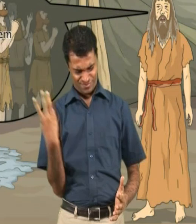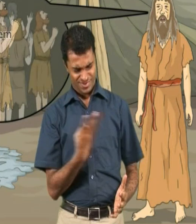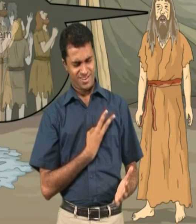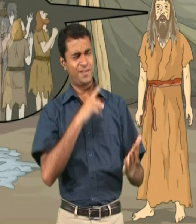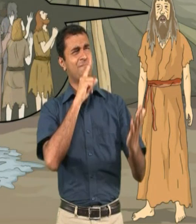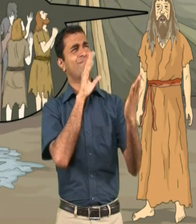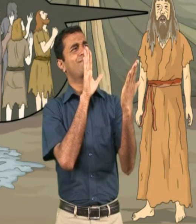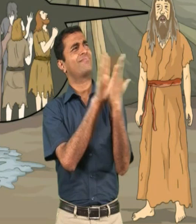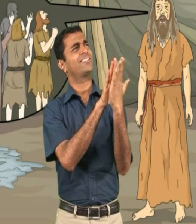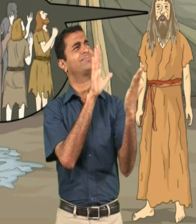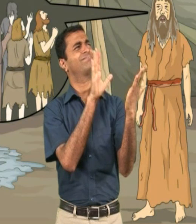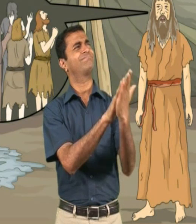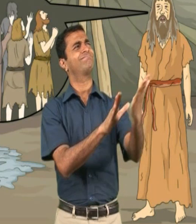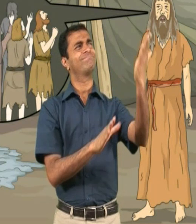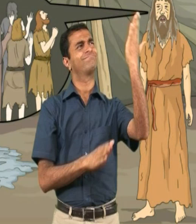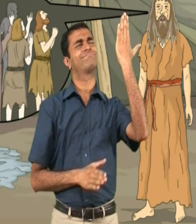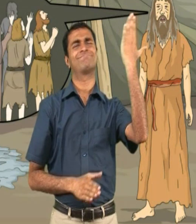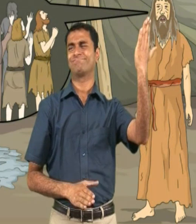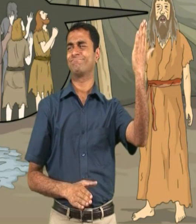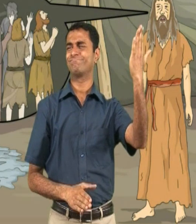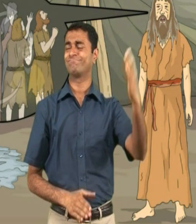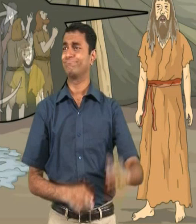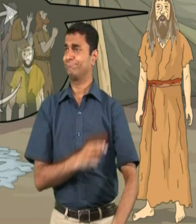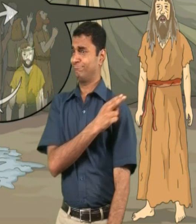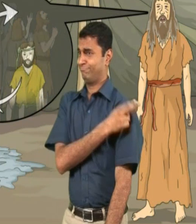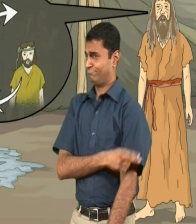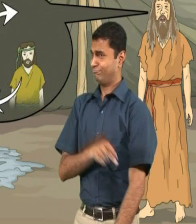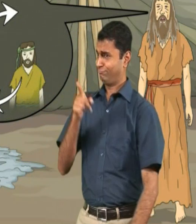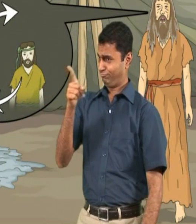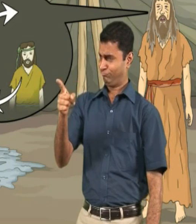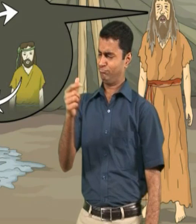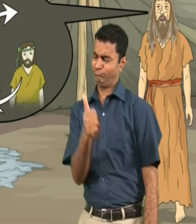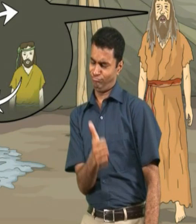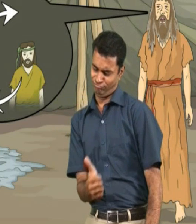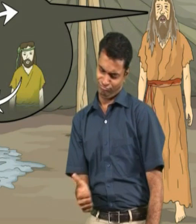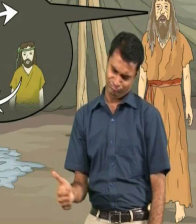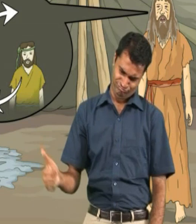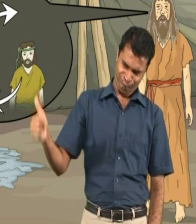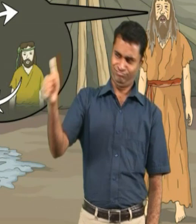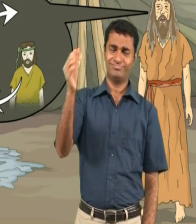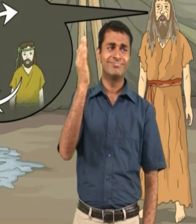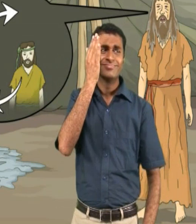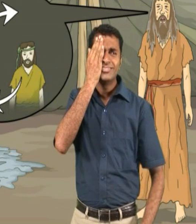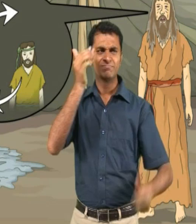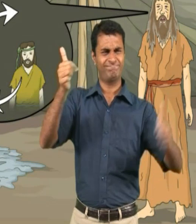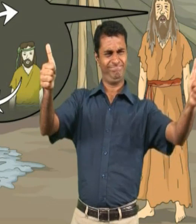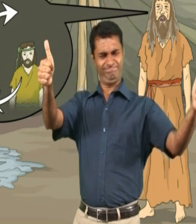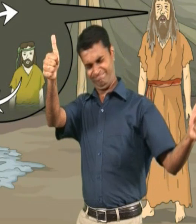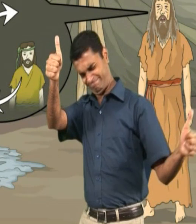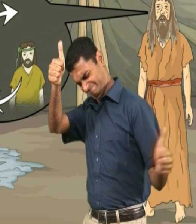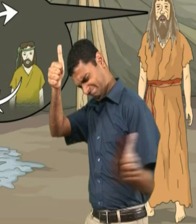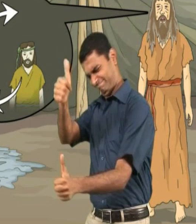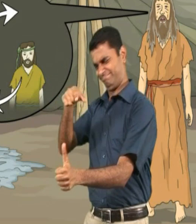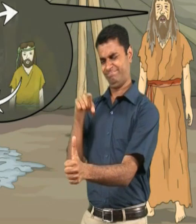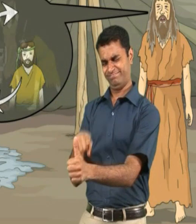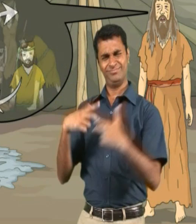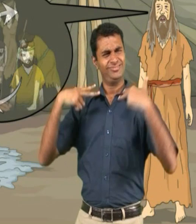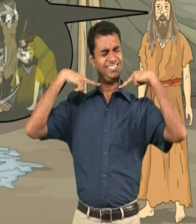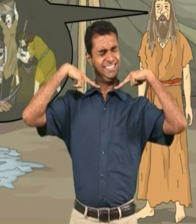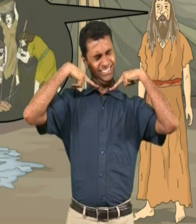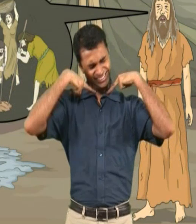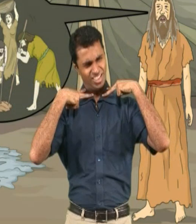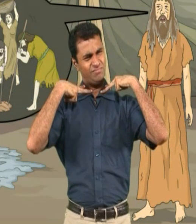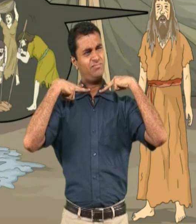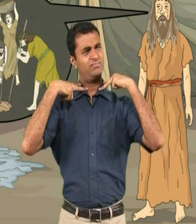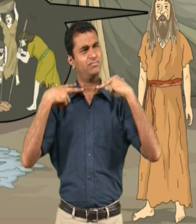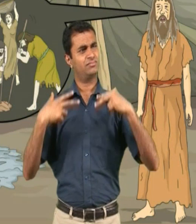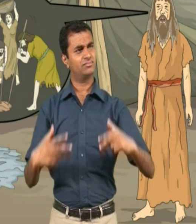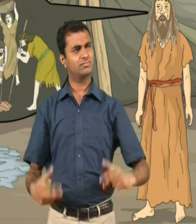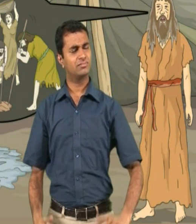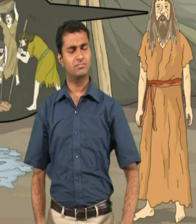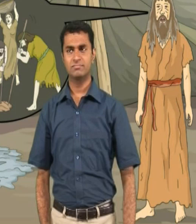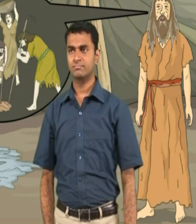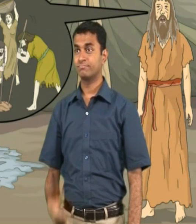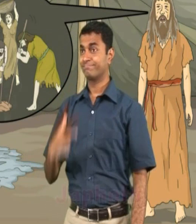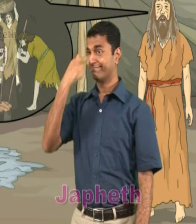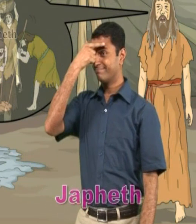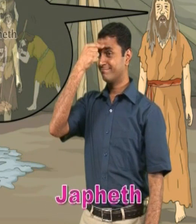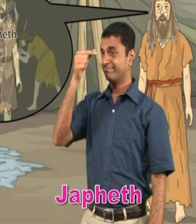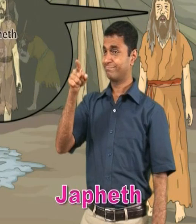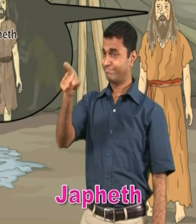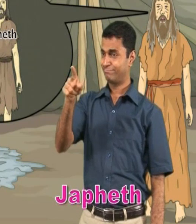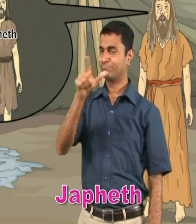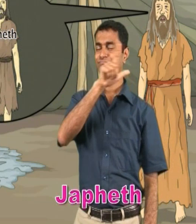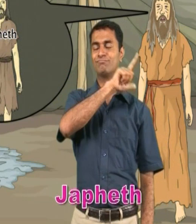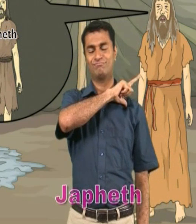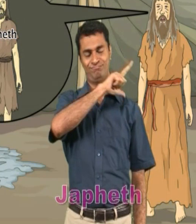May Canaan be the servant of Shem.